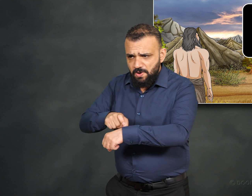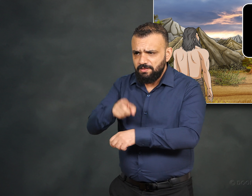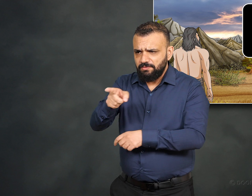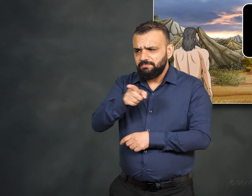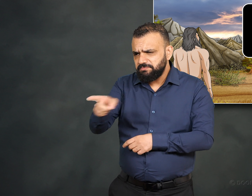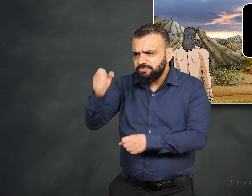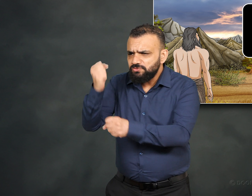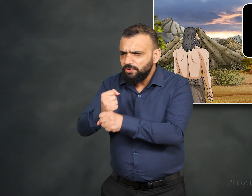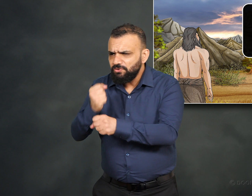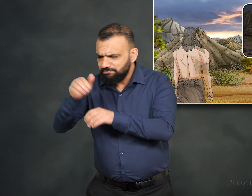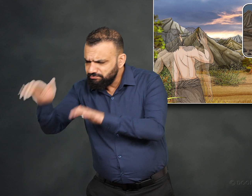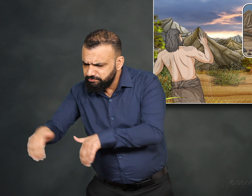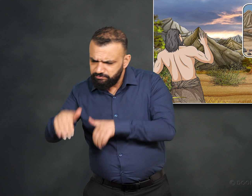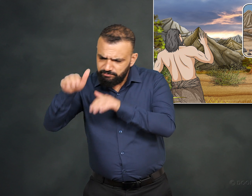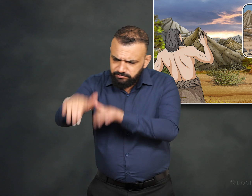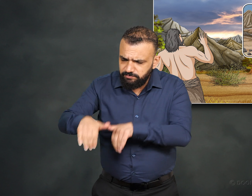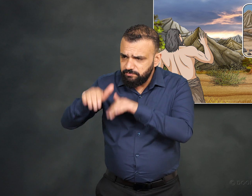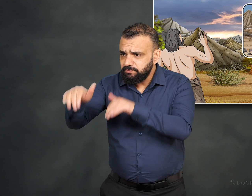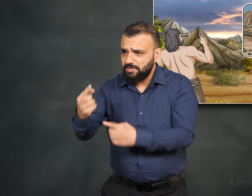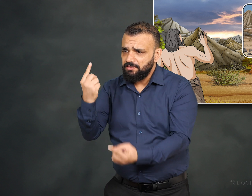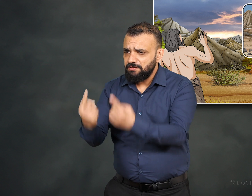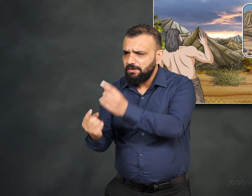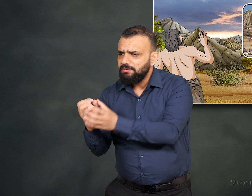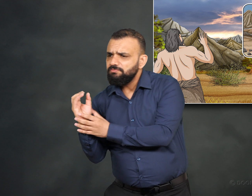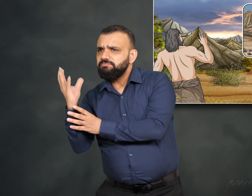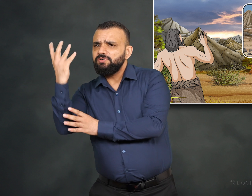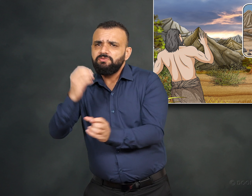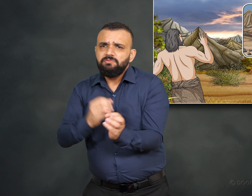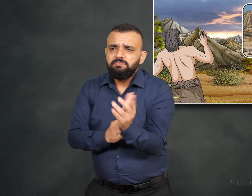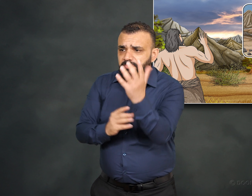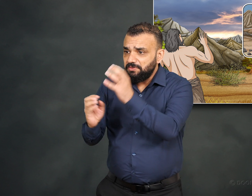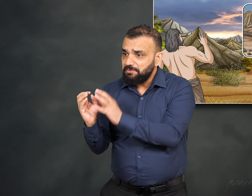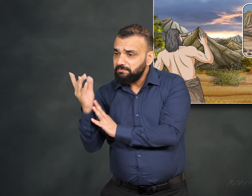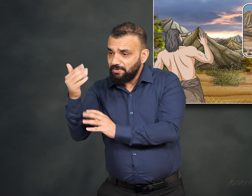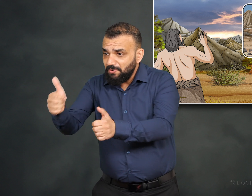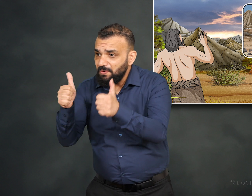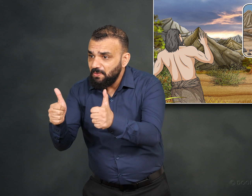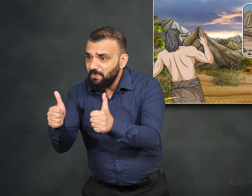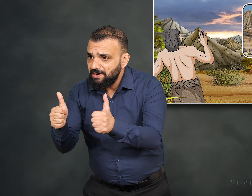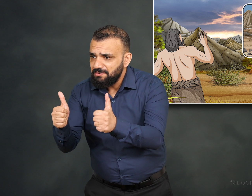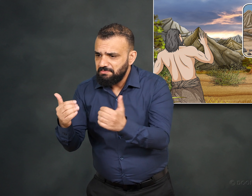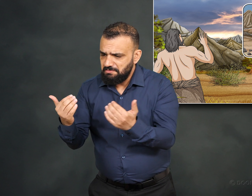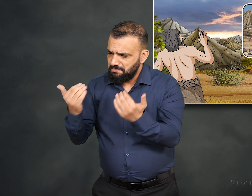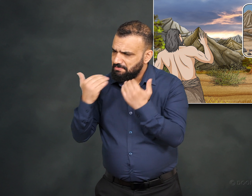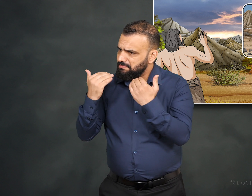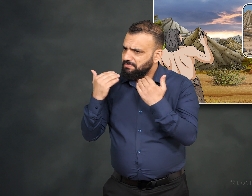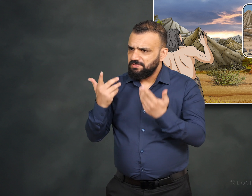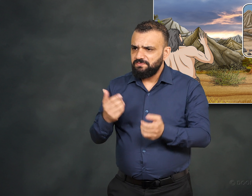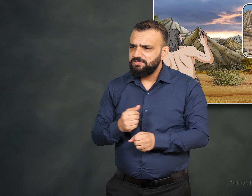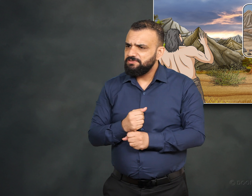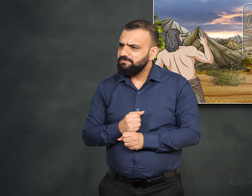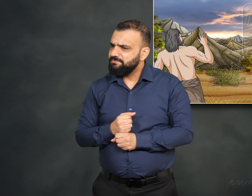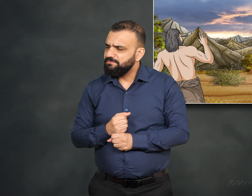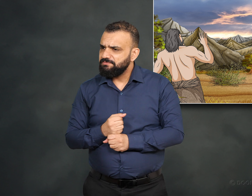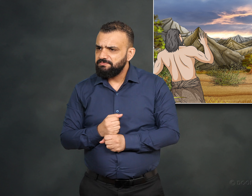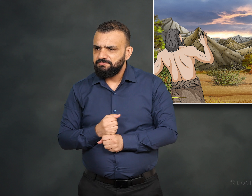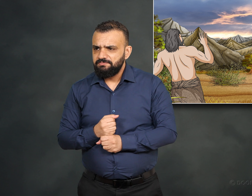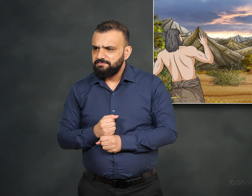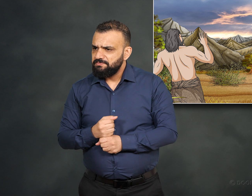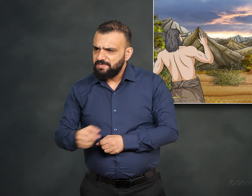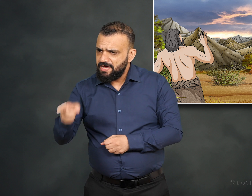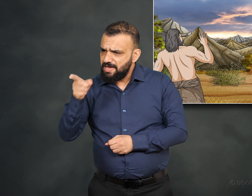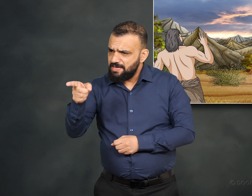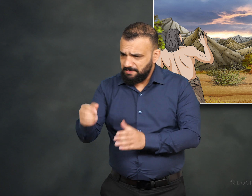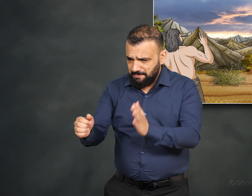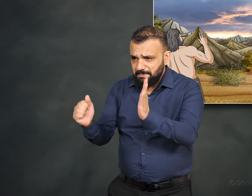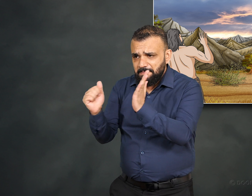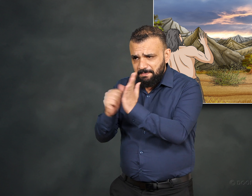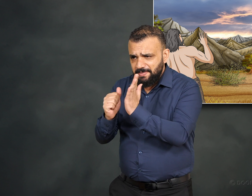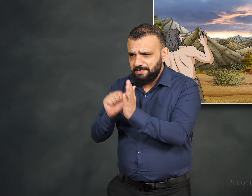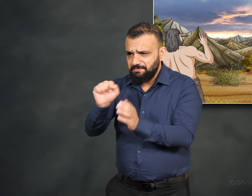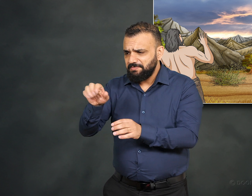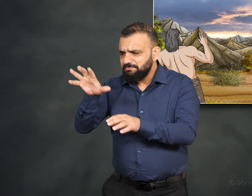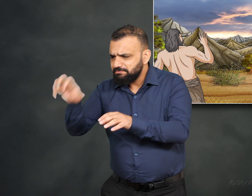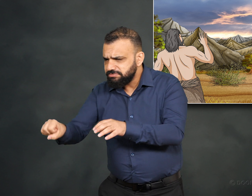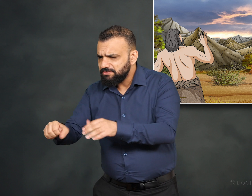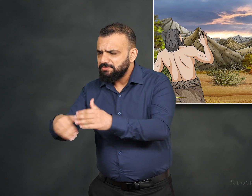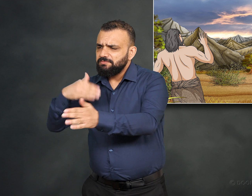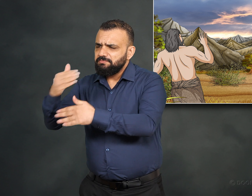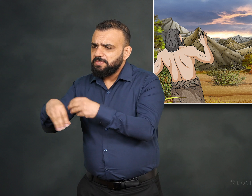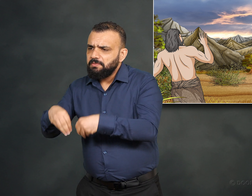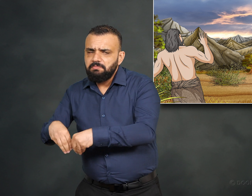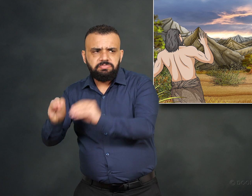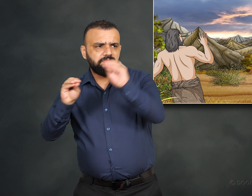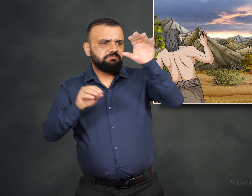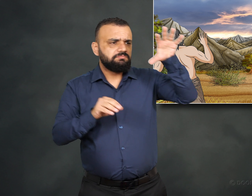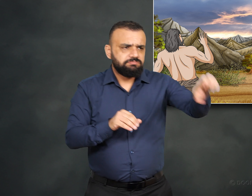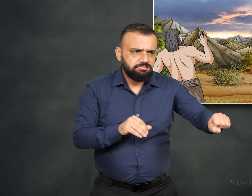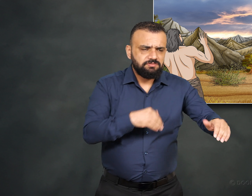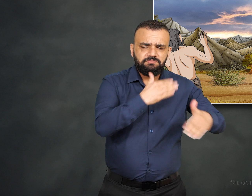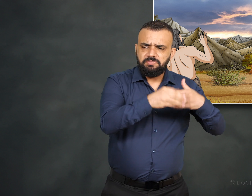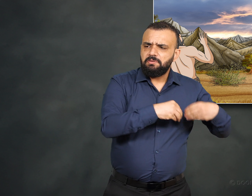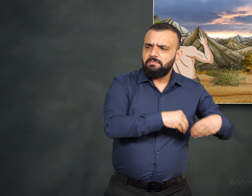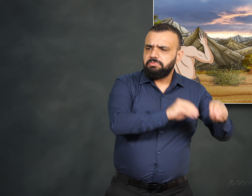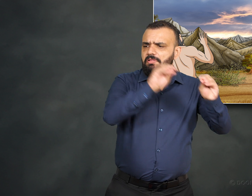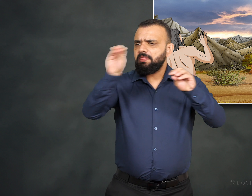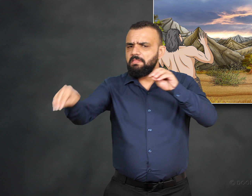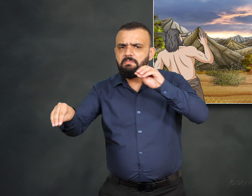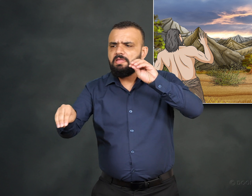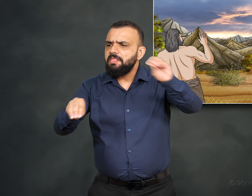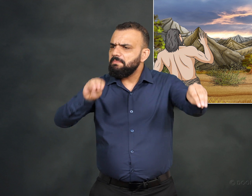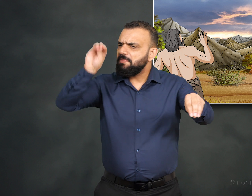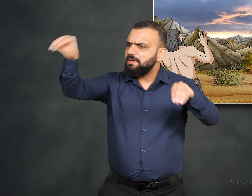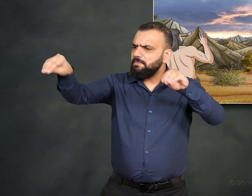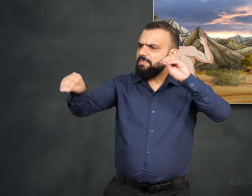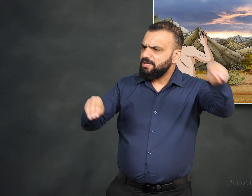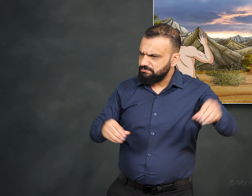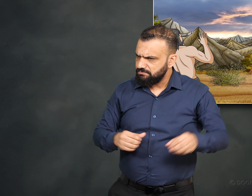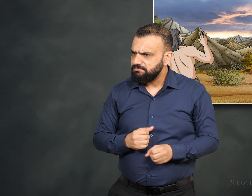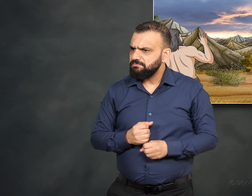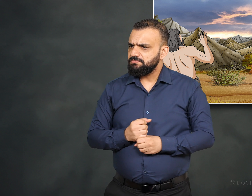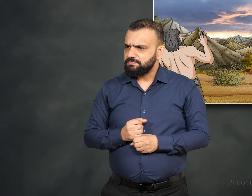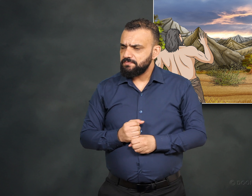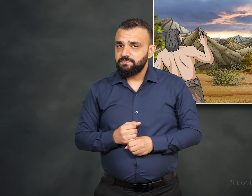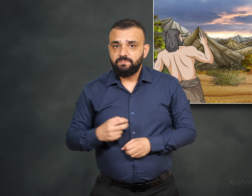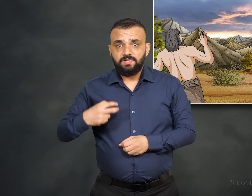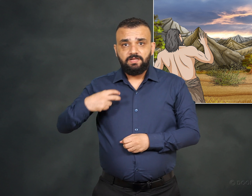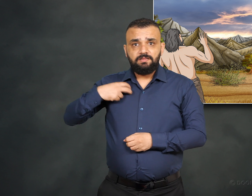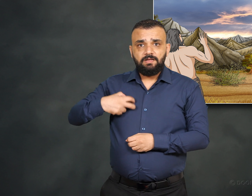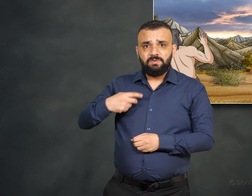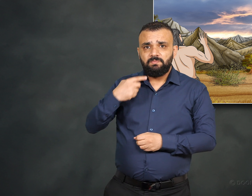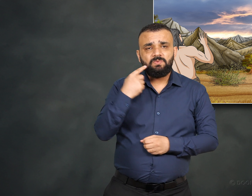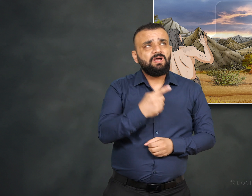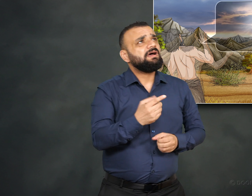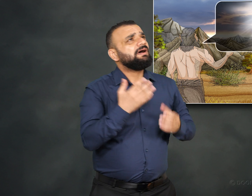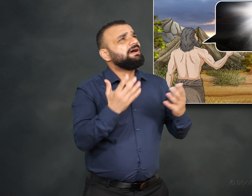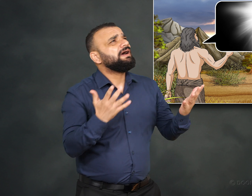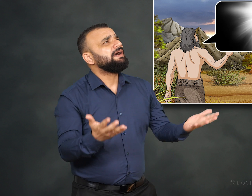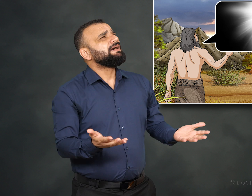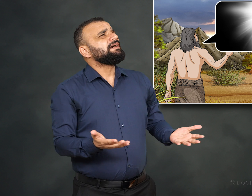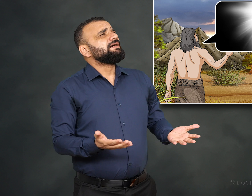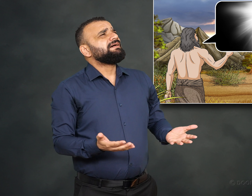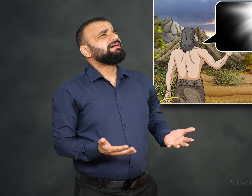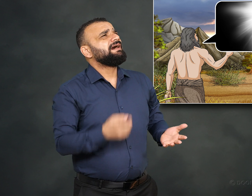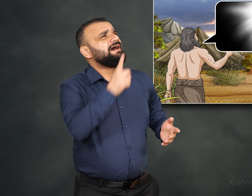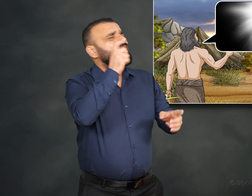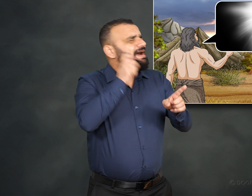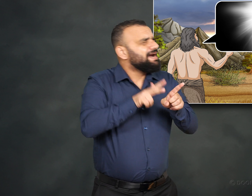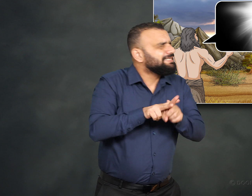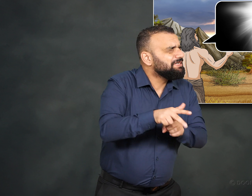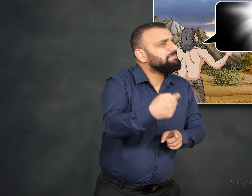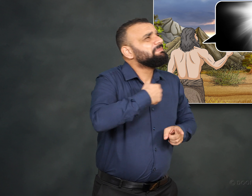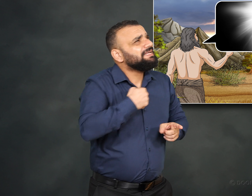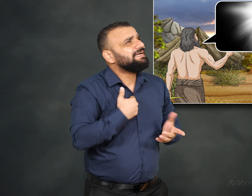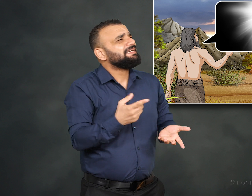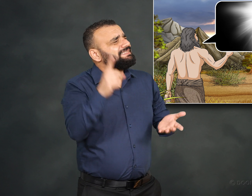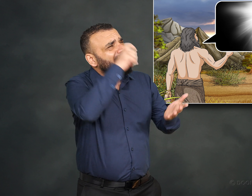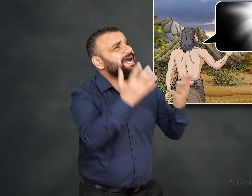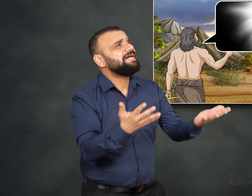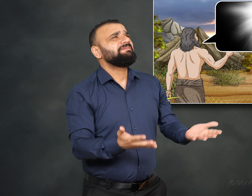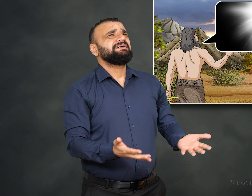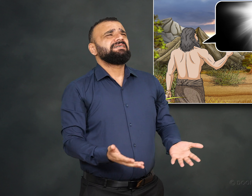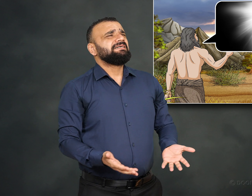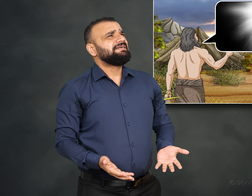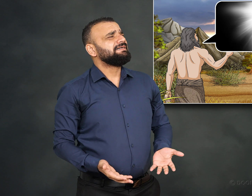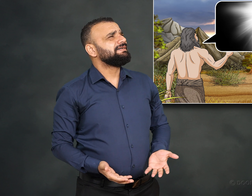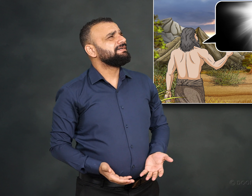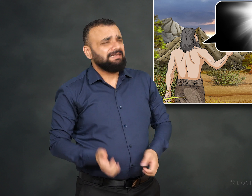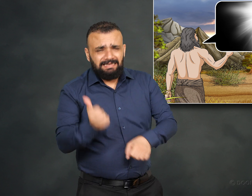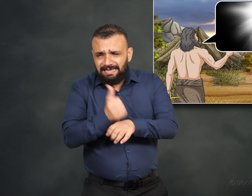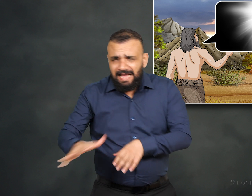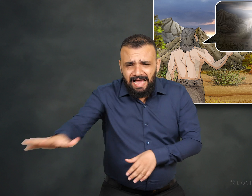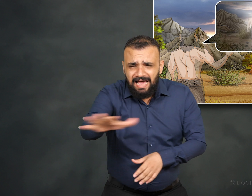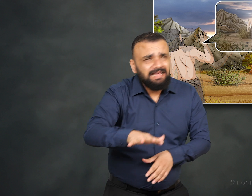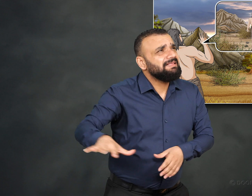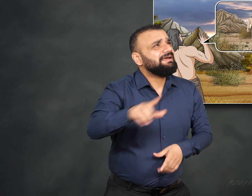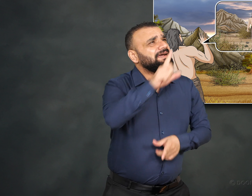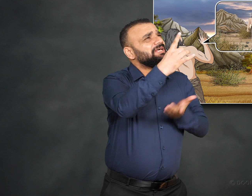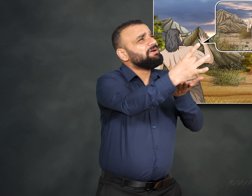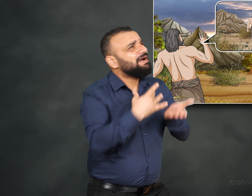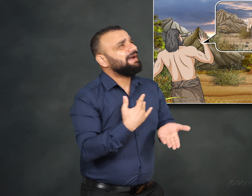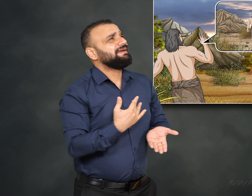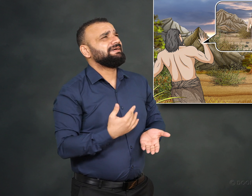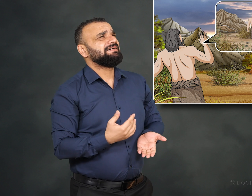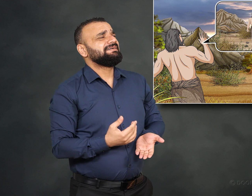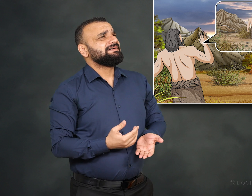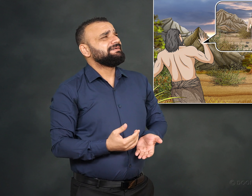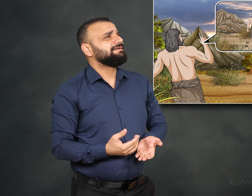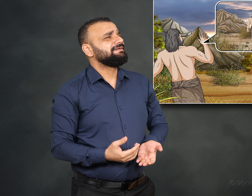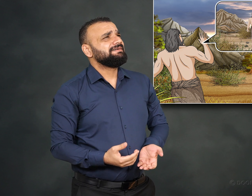When you till the ground, it will no longer yield its produce to you. You will be a fugitive and a wanderer on the earth.” But Cain said to the LORD, “My punishment is greater than I can bear.